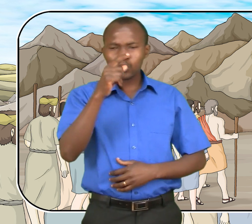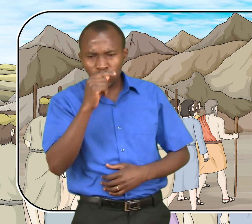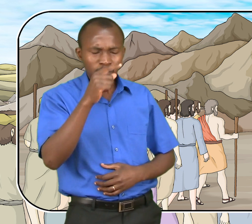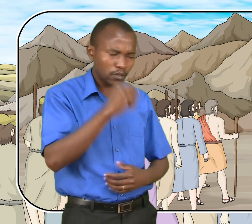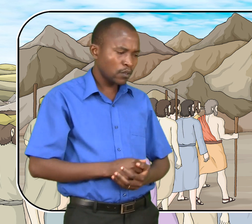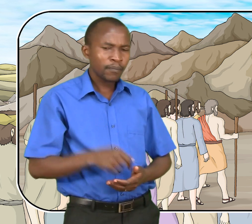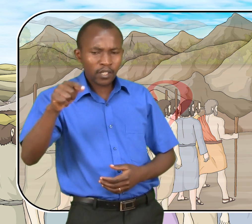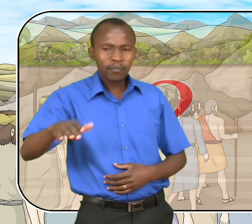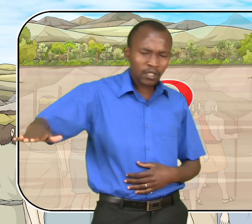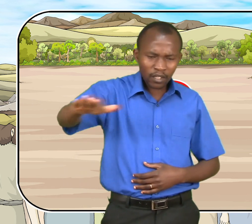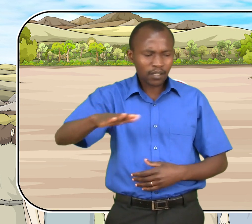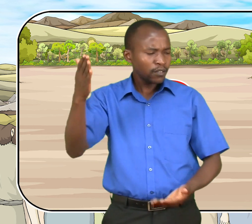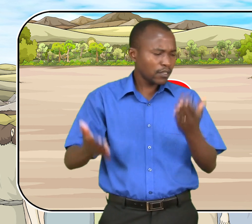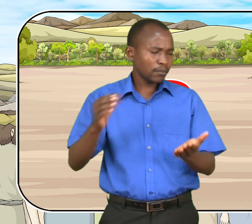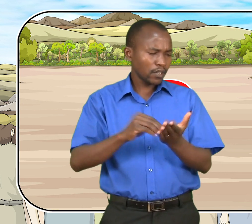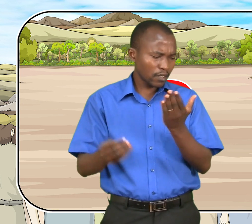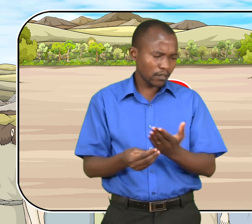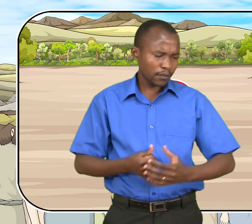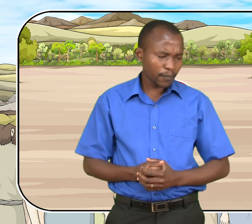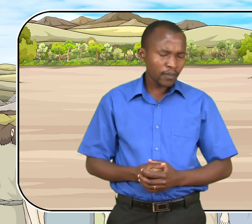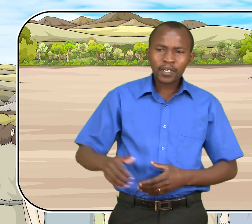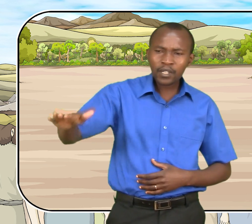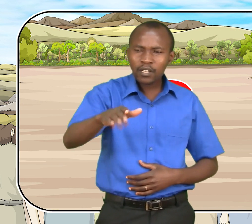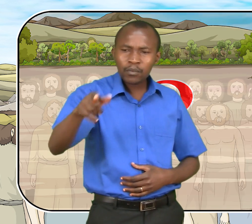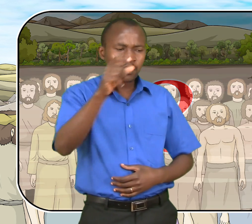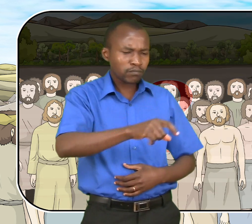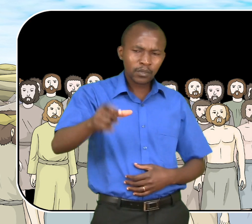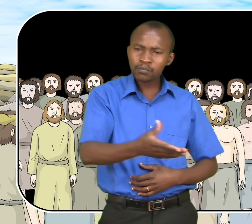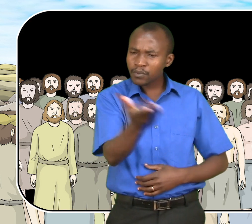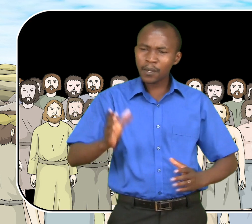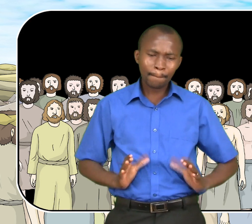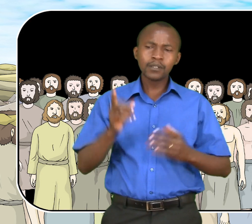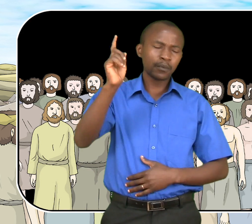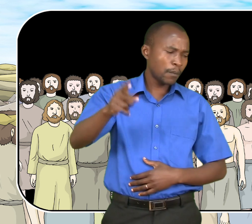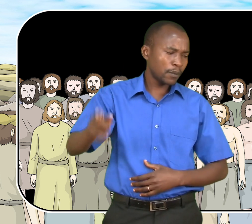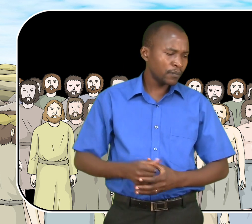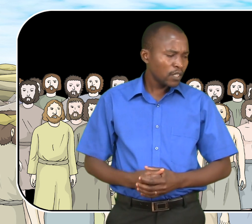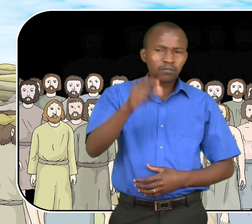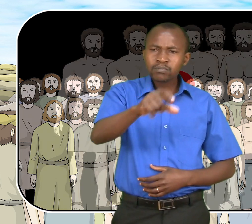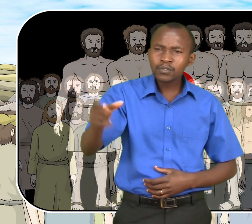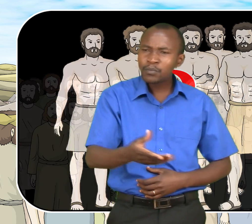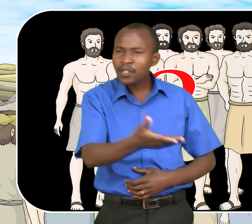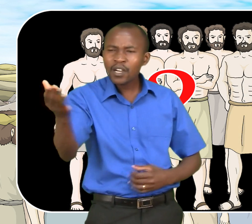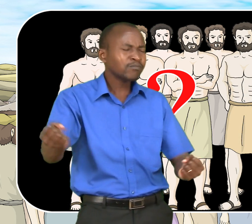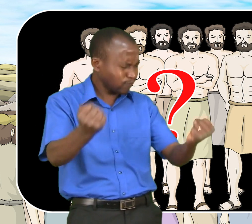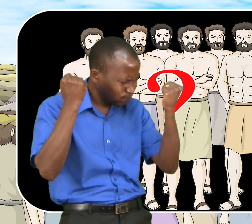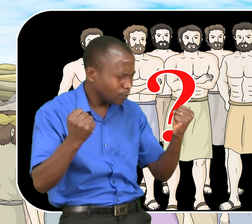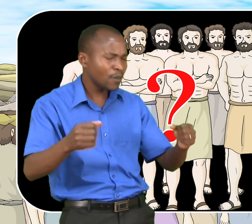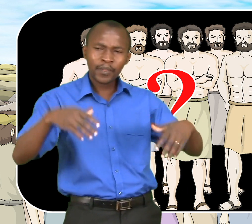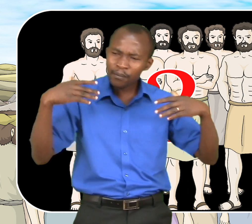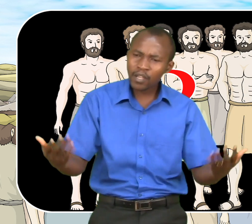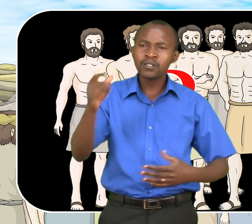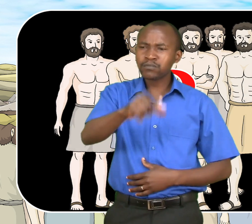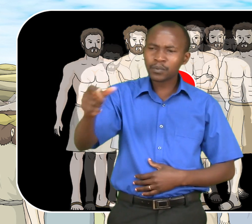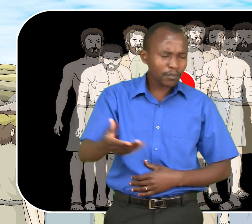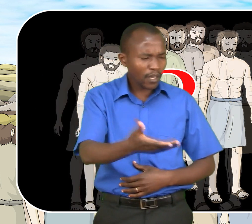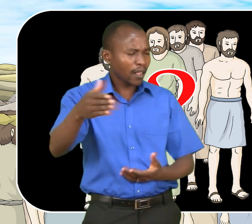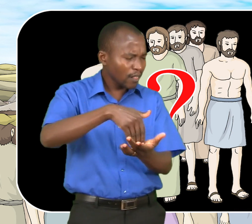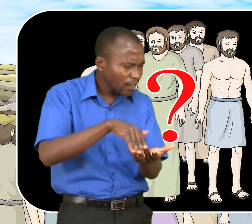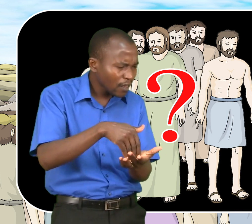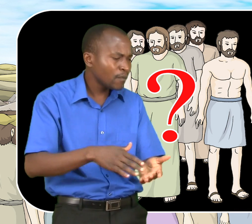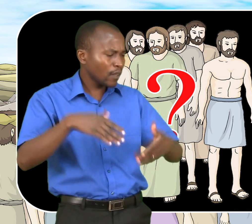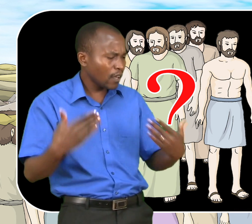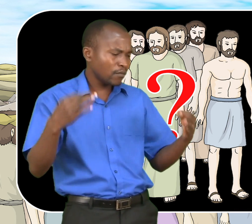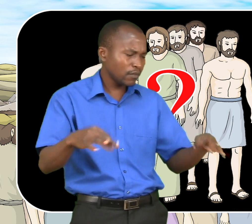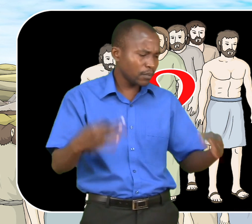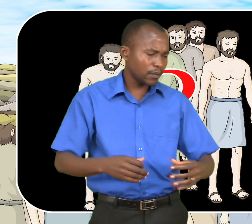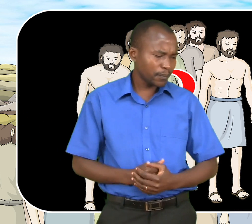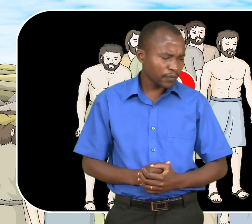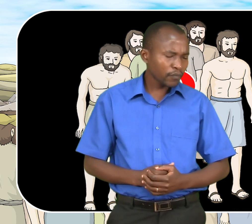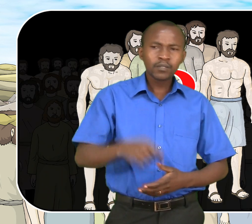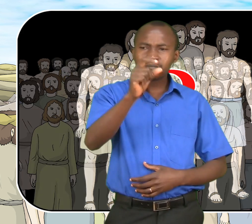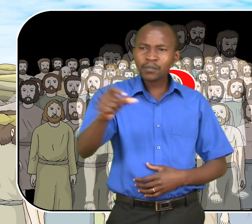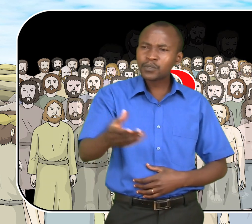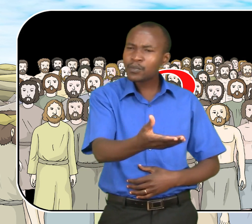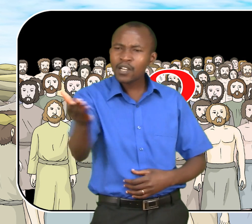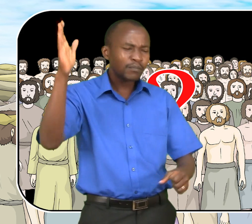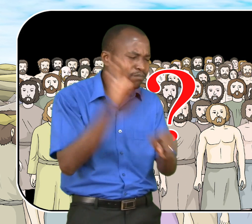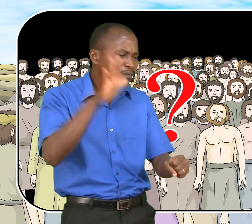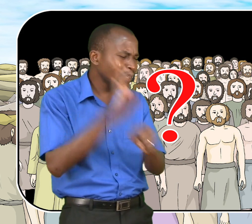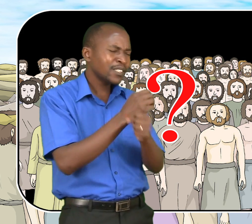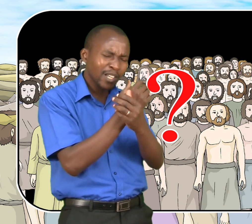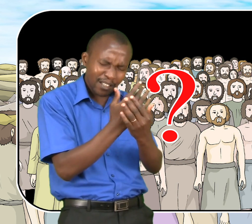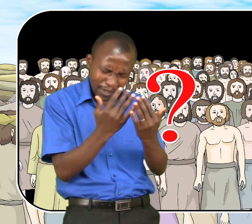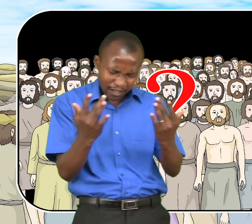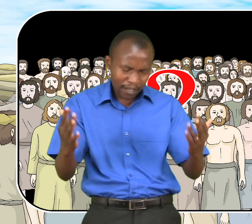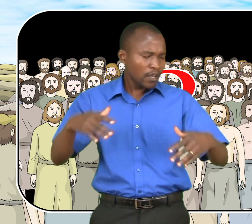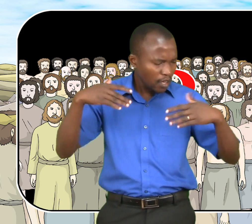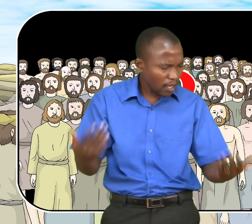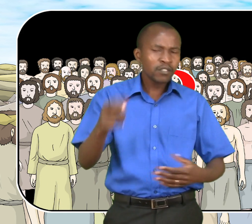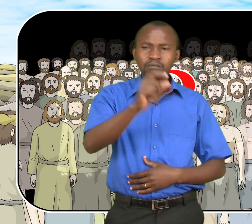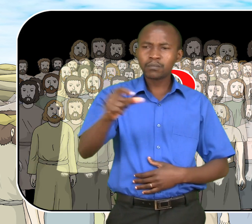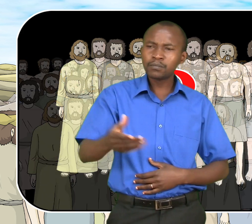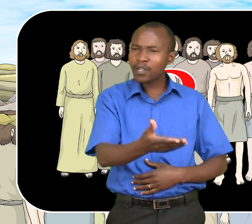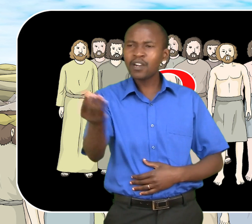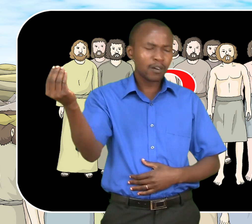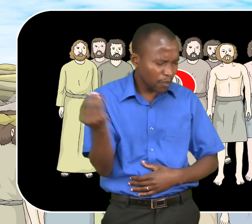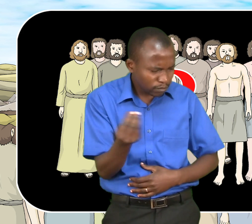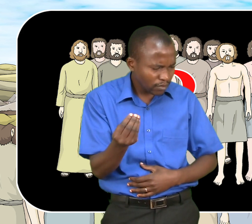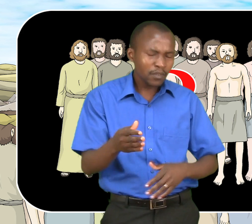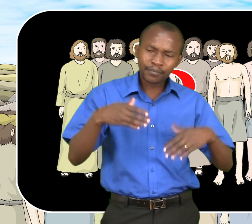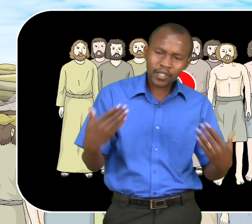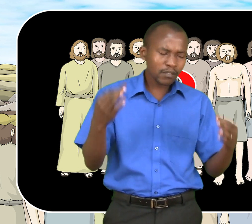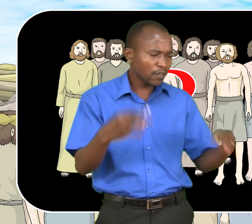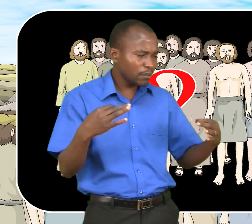See what the land is like and whether its people are strong or weak, few or many.